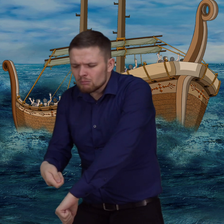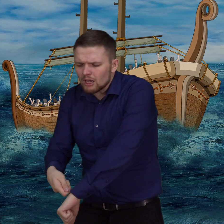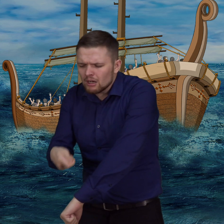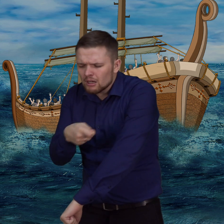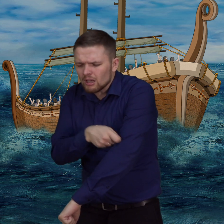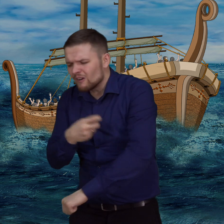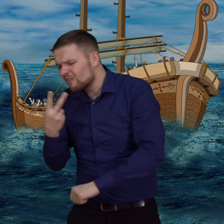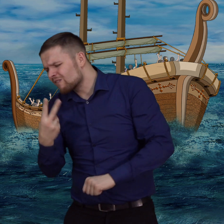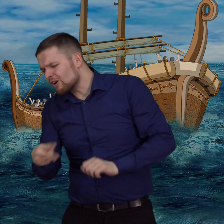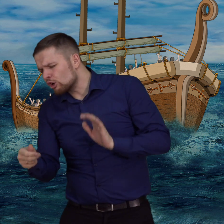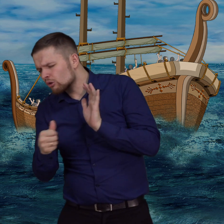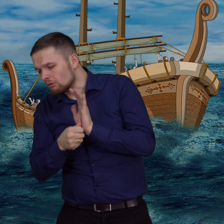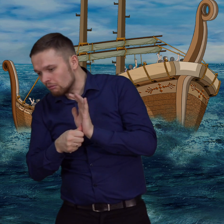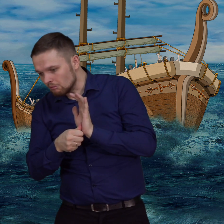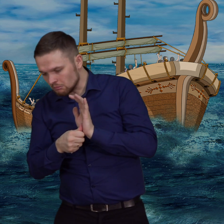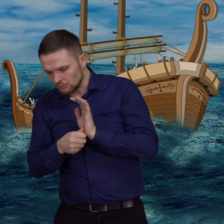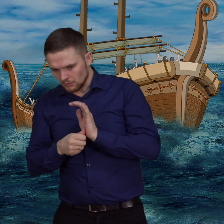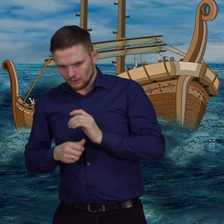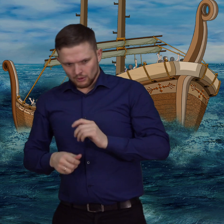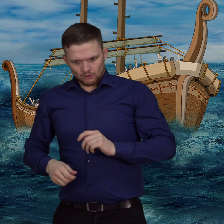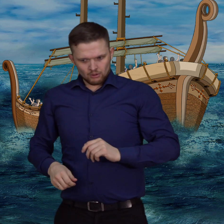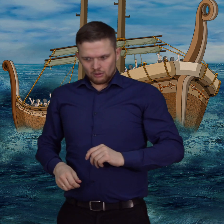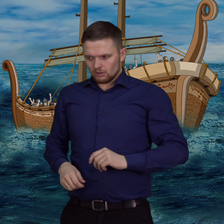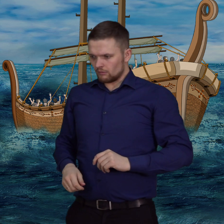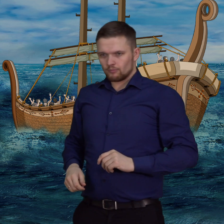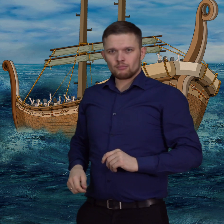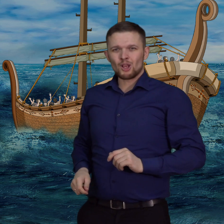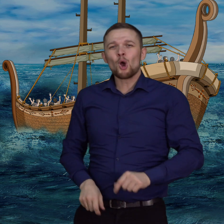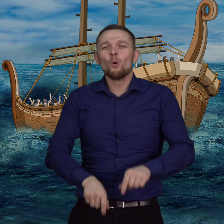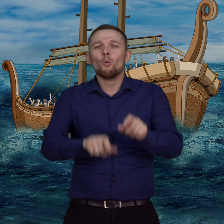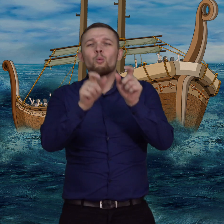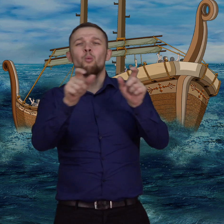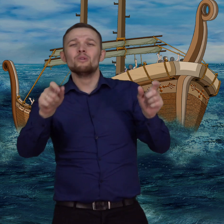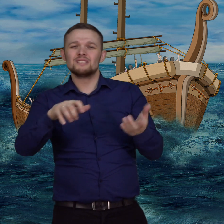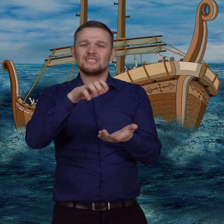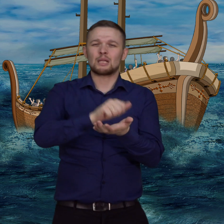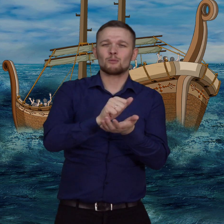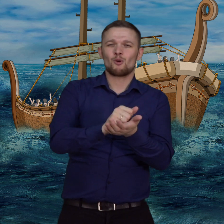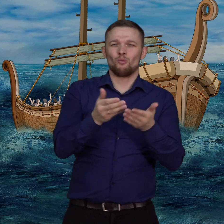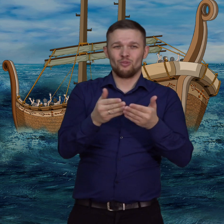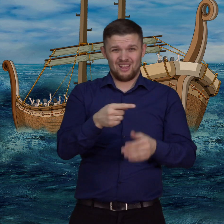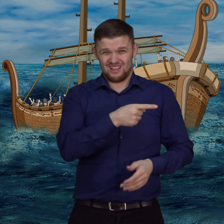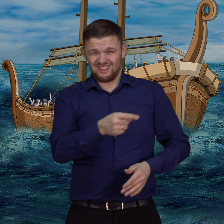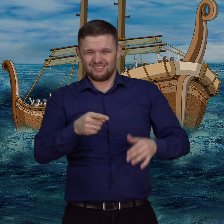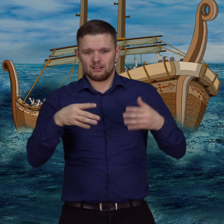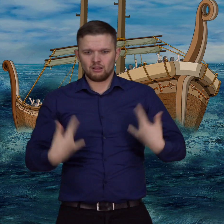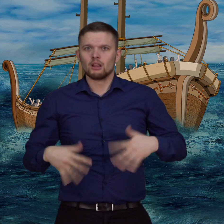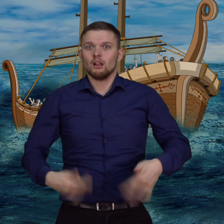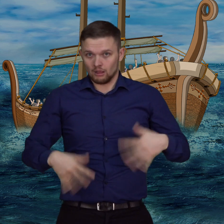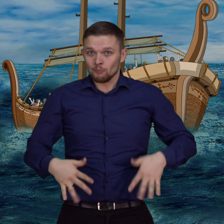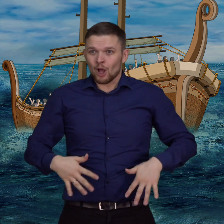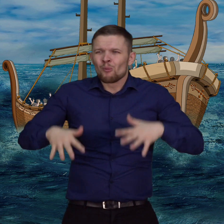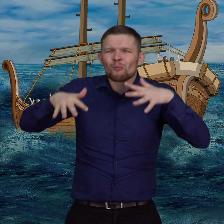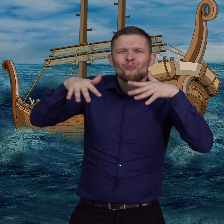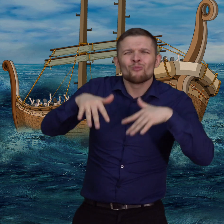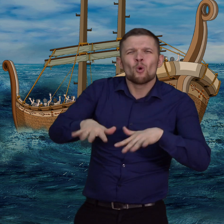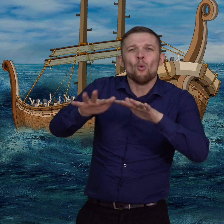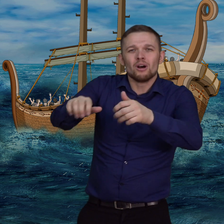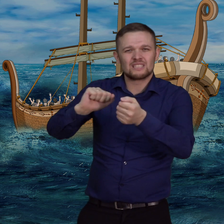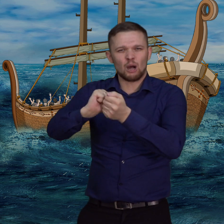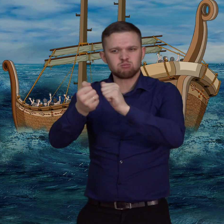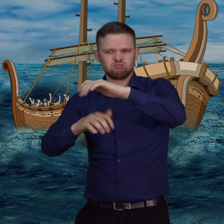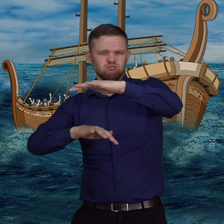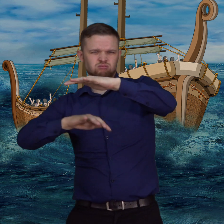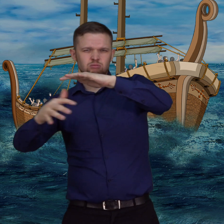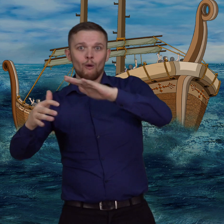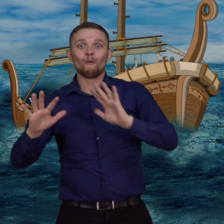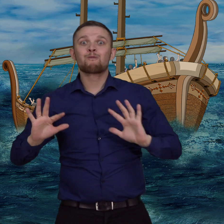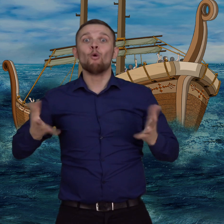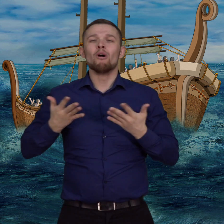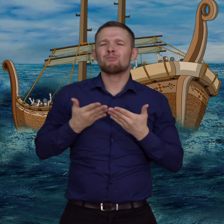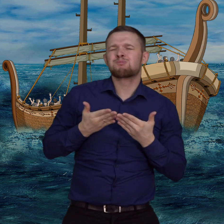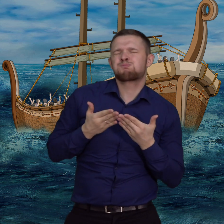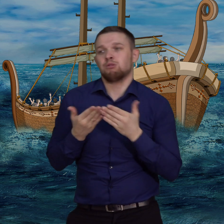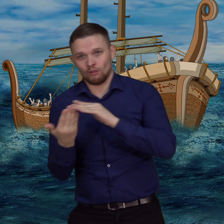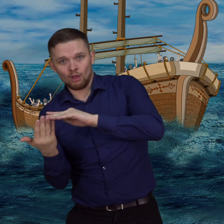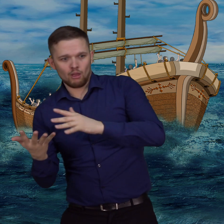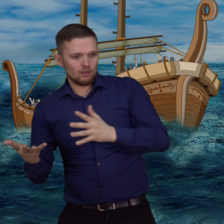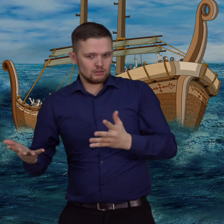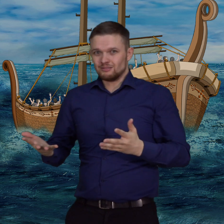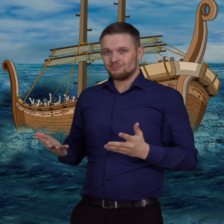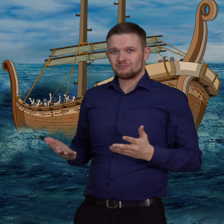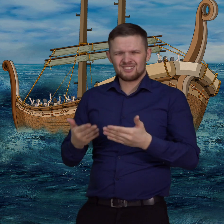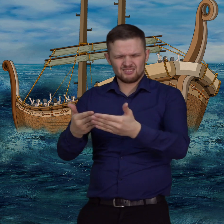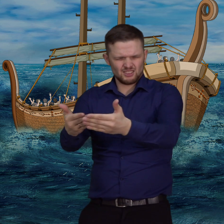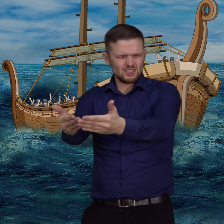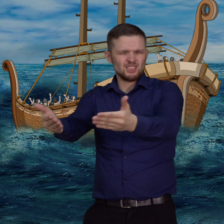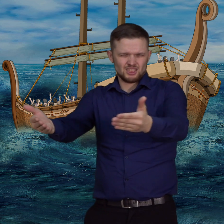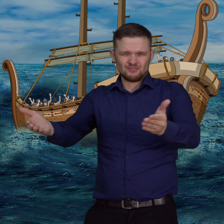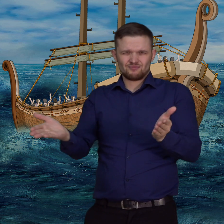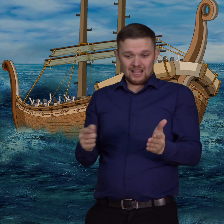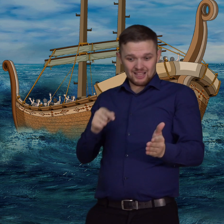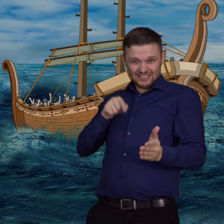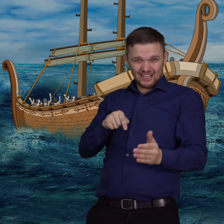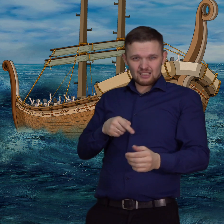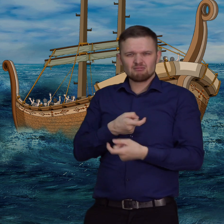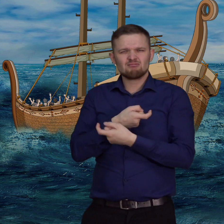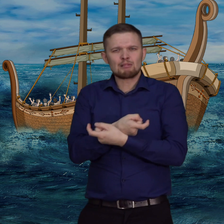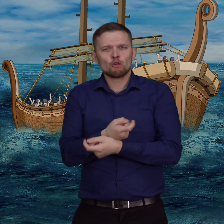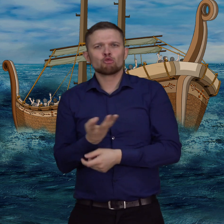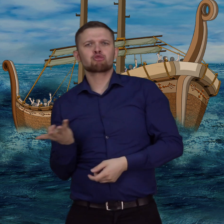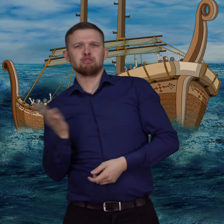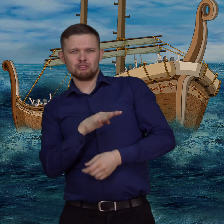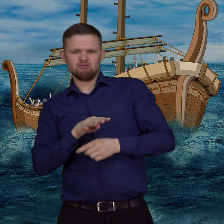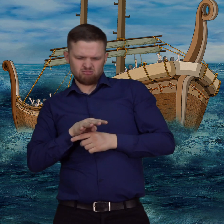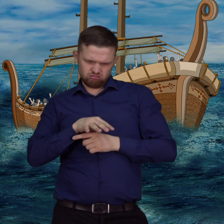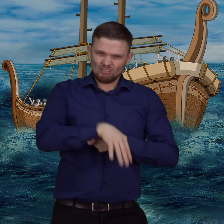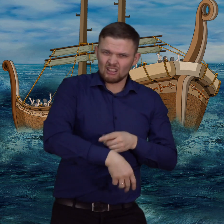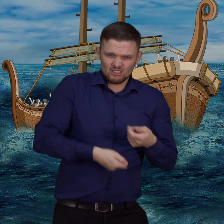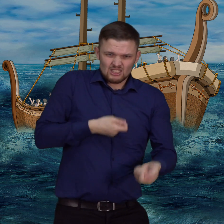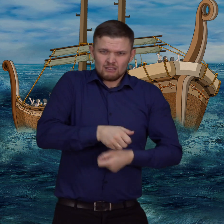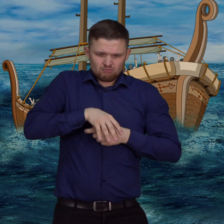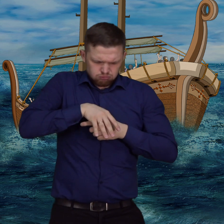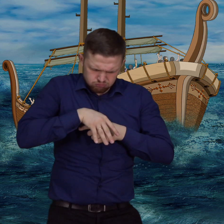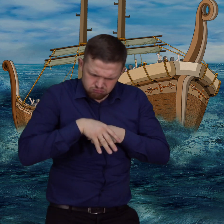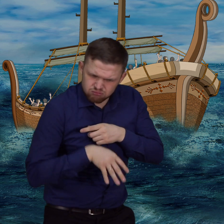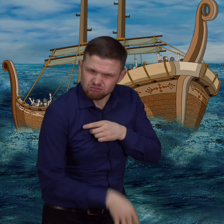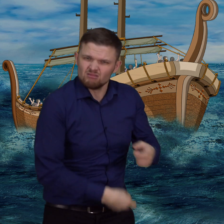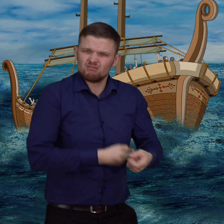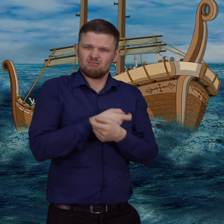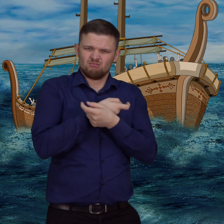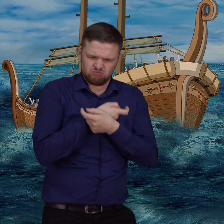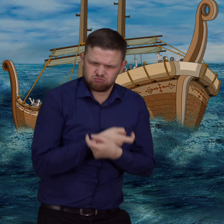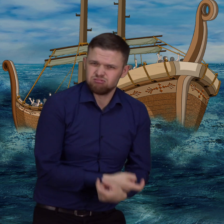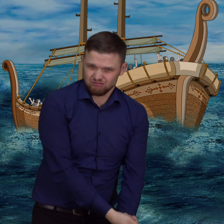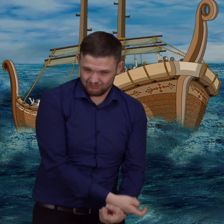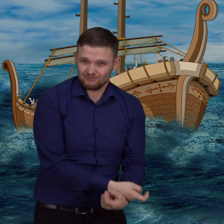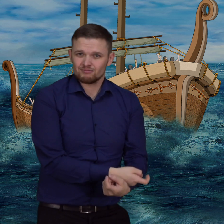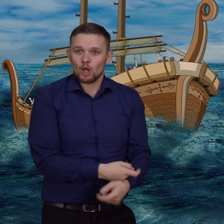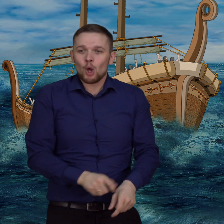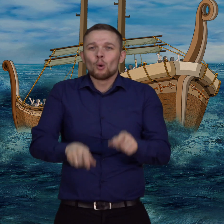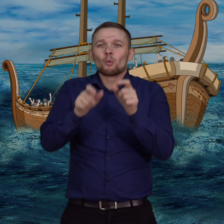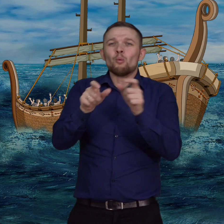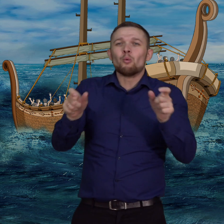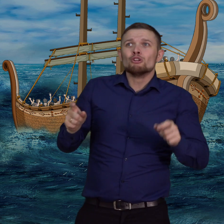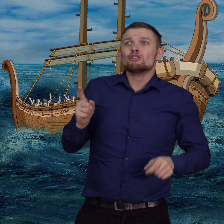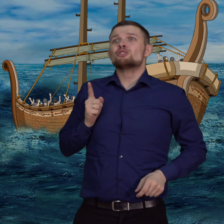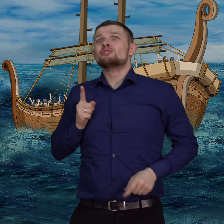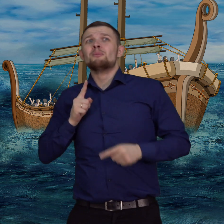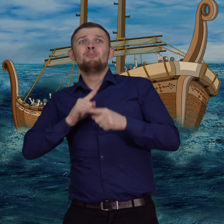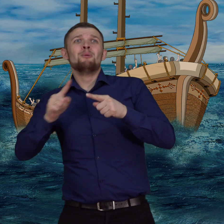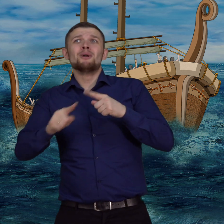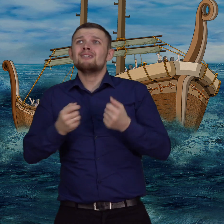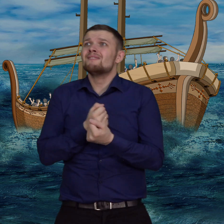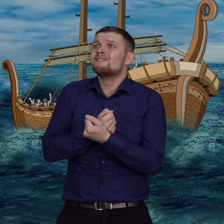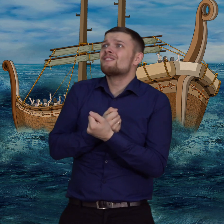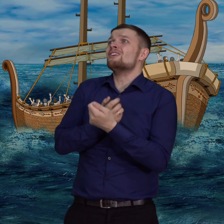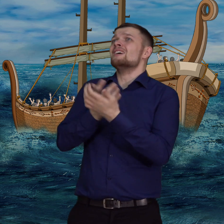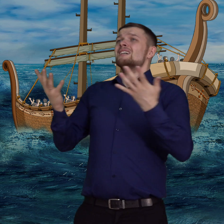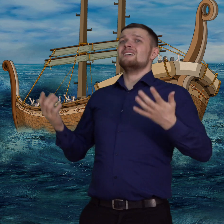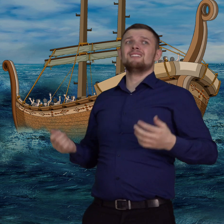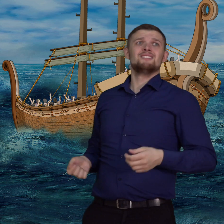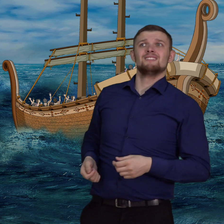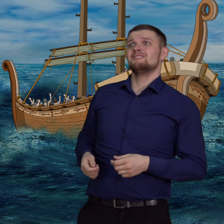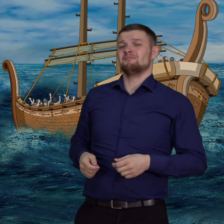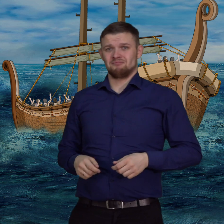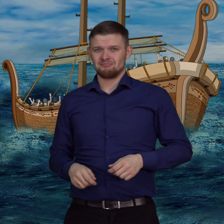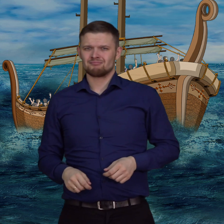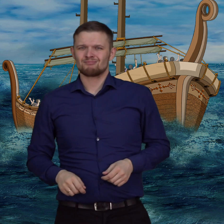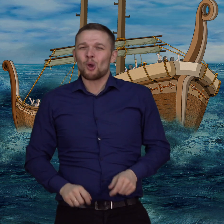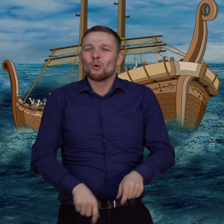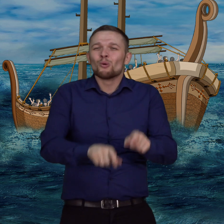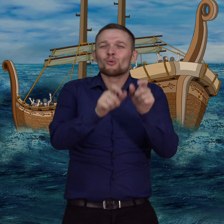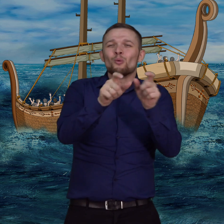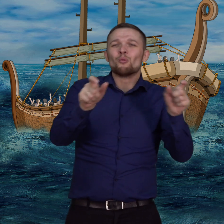Going a little farther, they took another set of soundings that read fifteen fathoms.